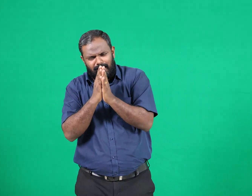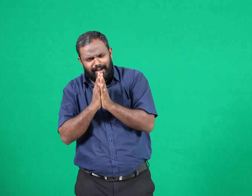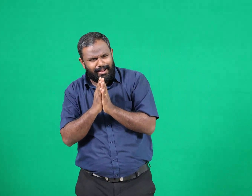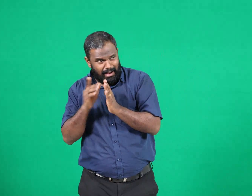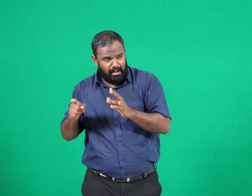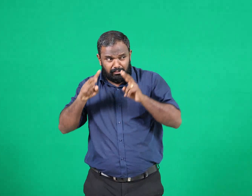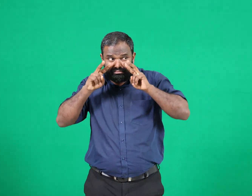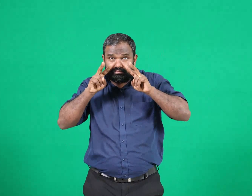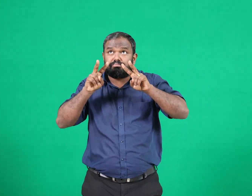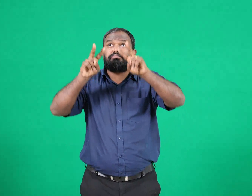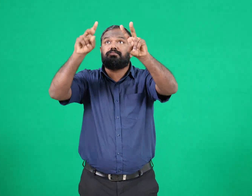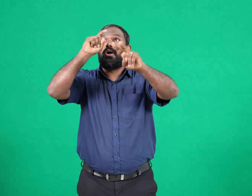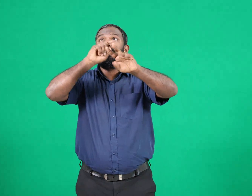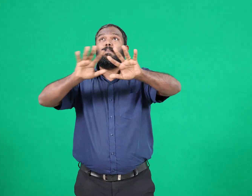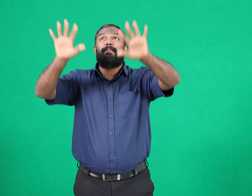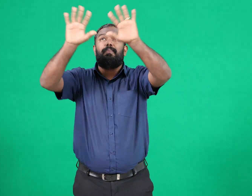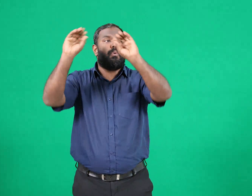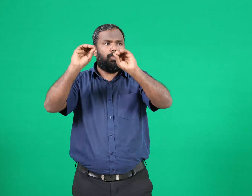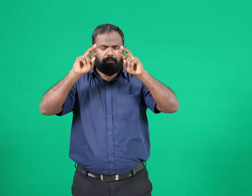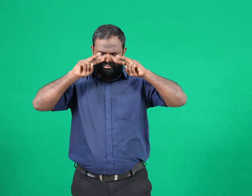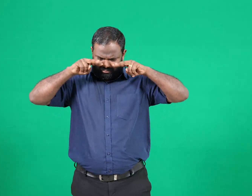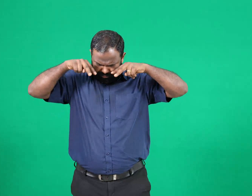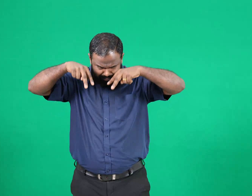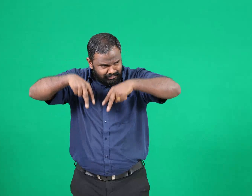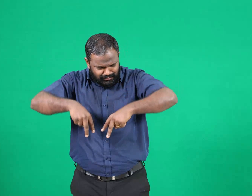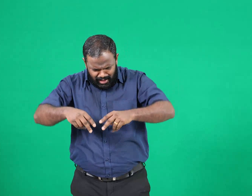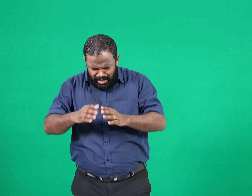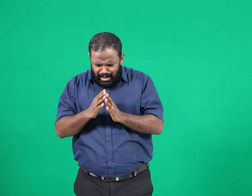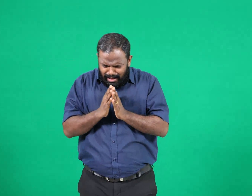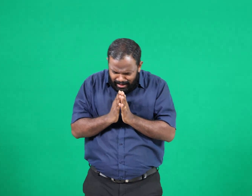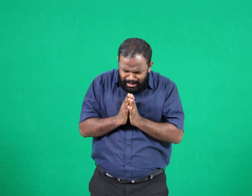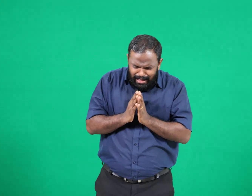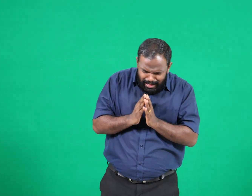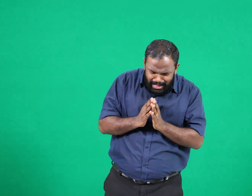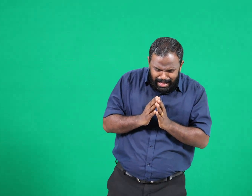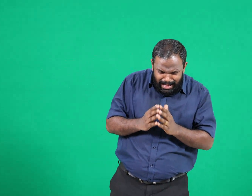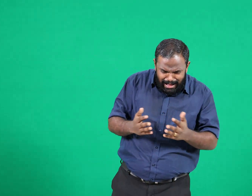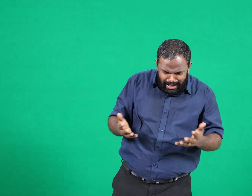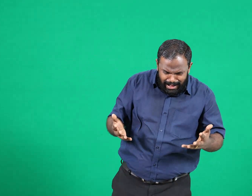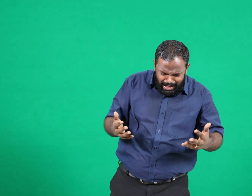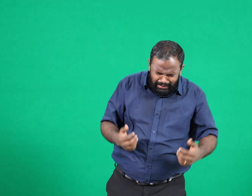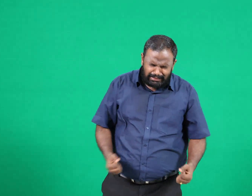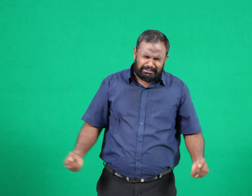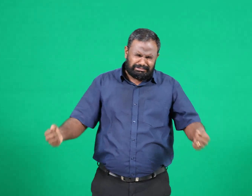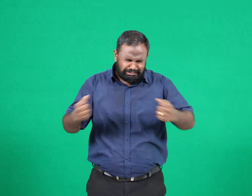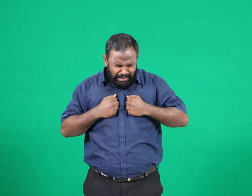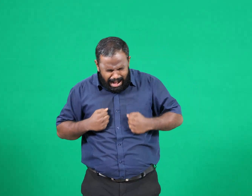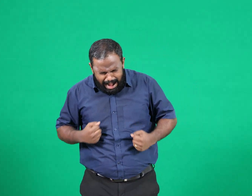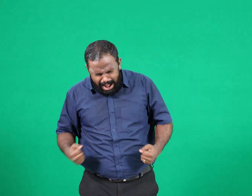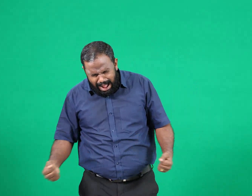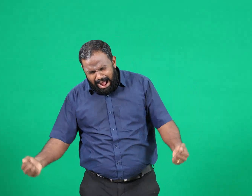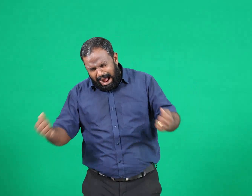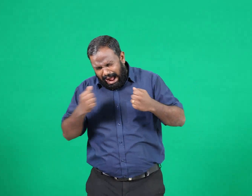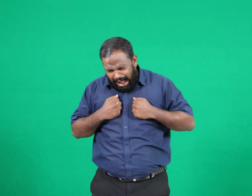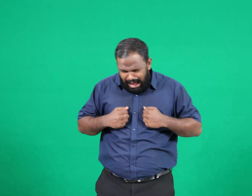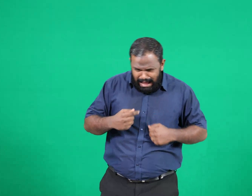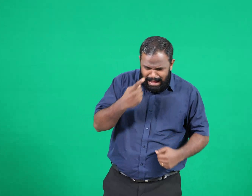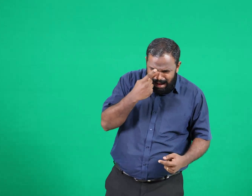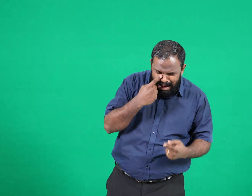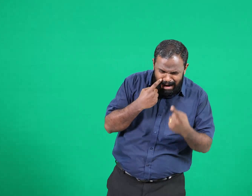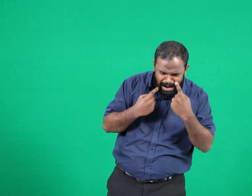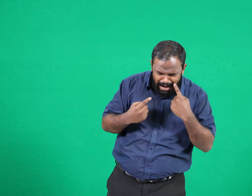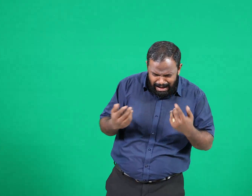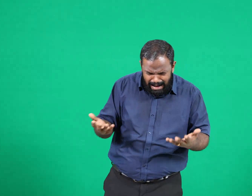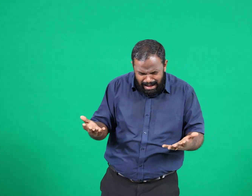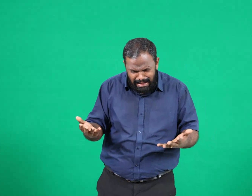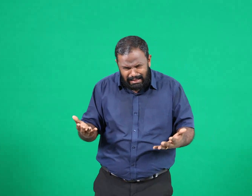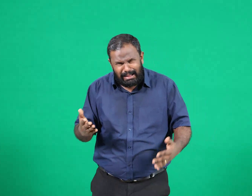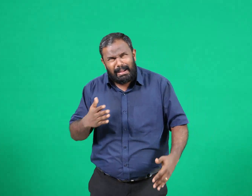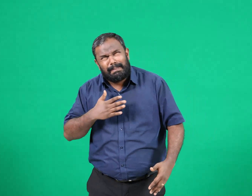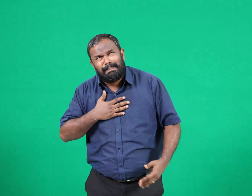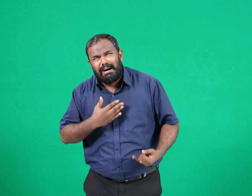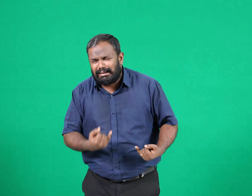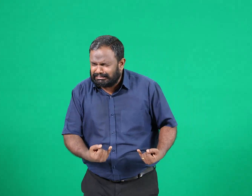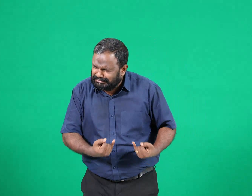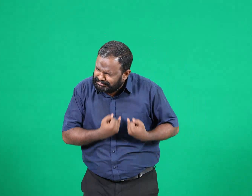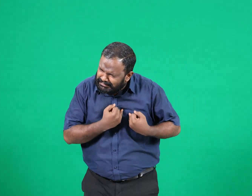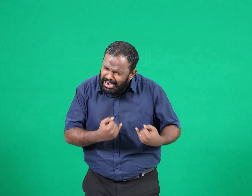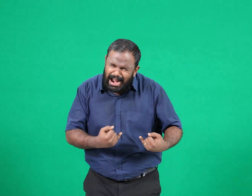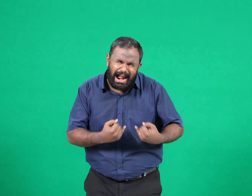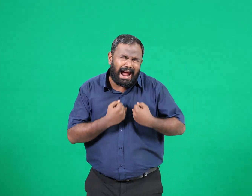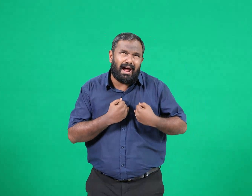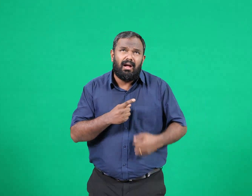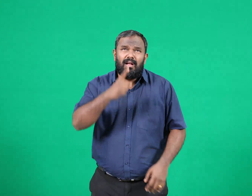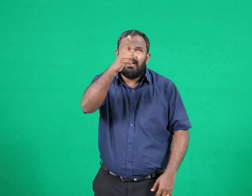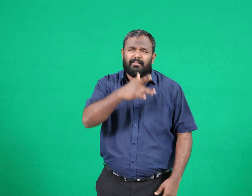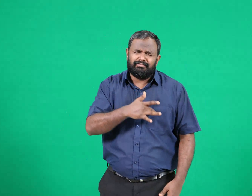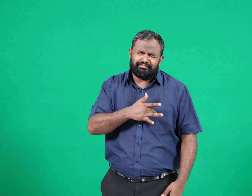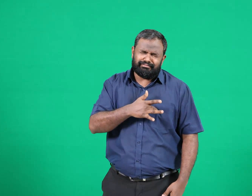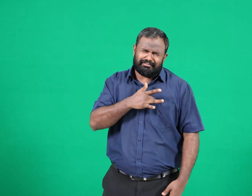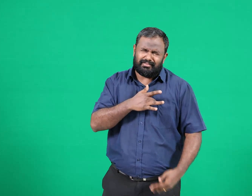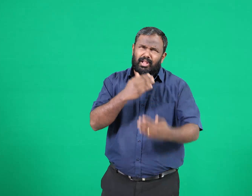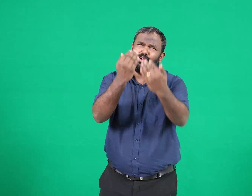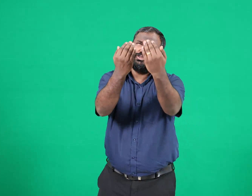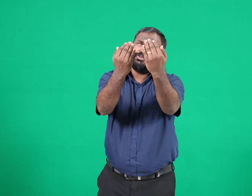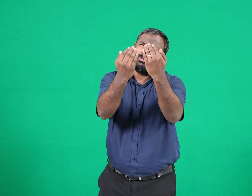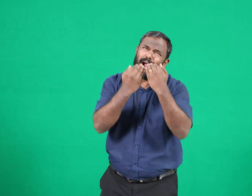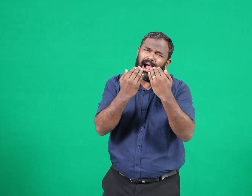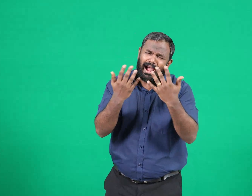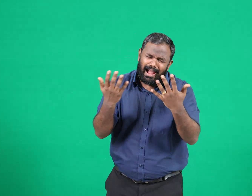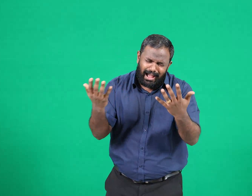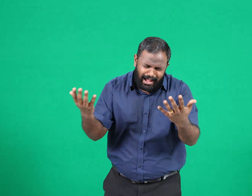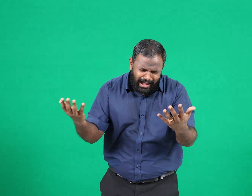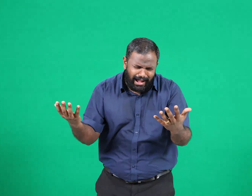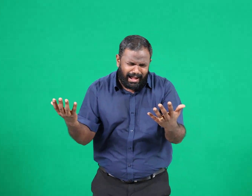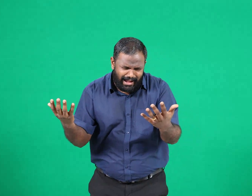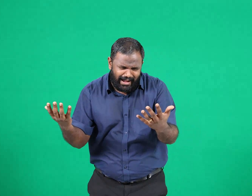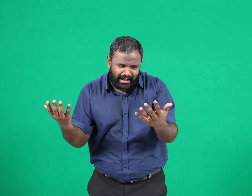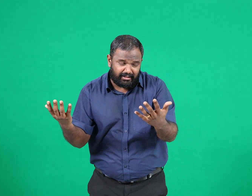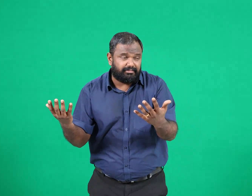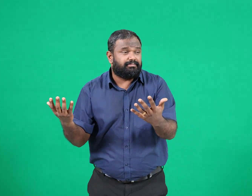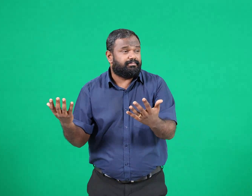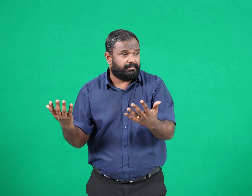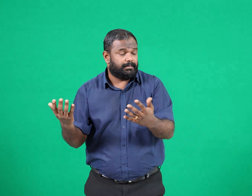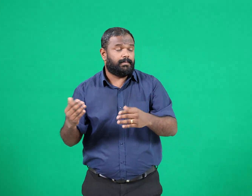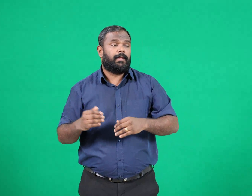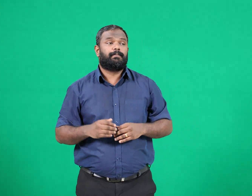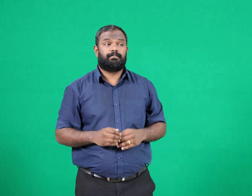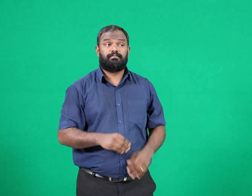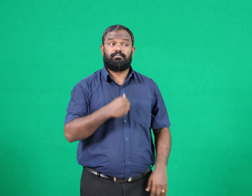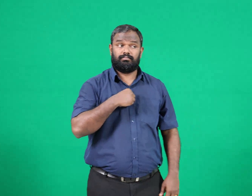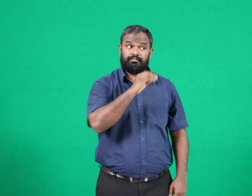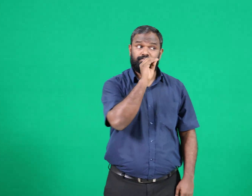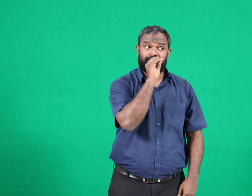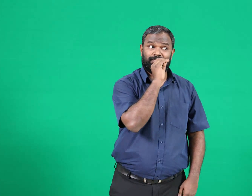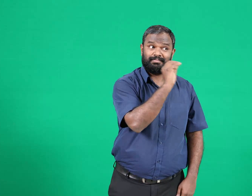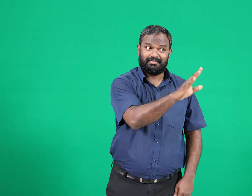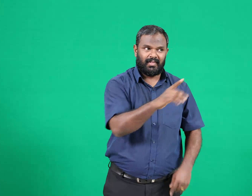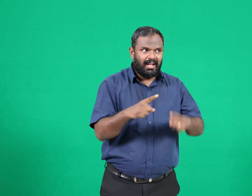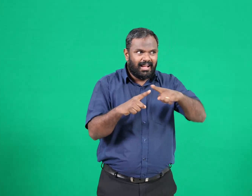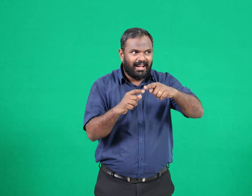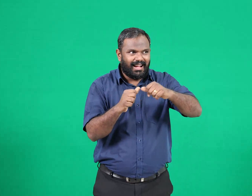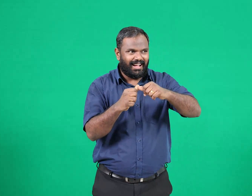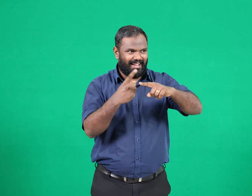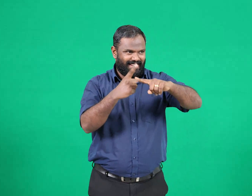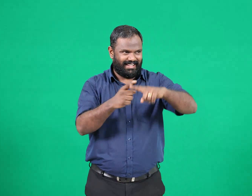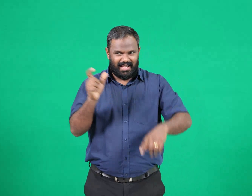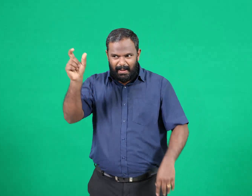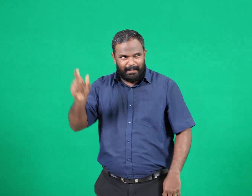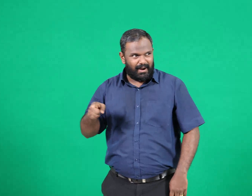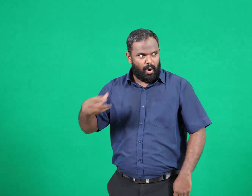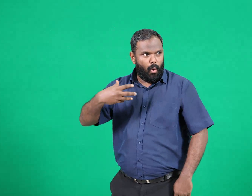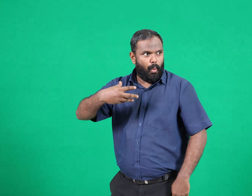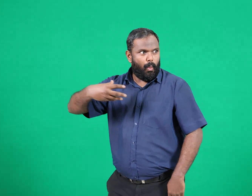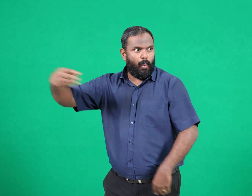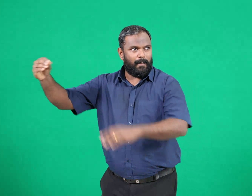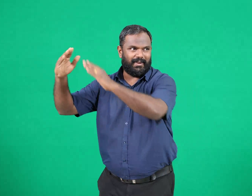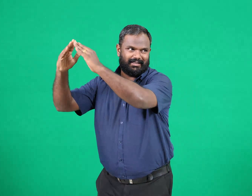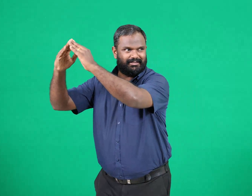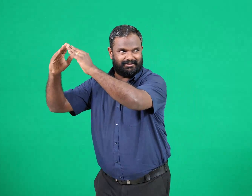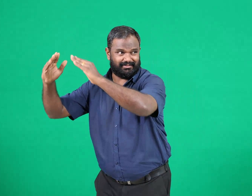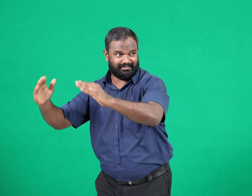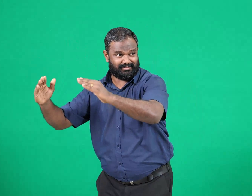Instead, he beat his breast and said, ' God, have mercy on me, a sinner!'